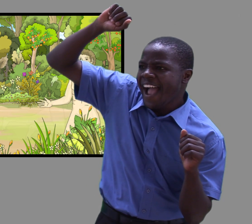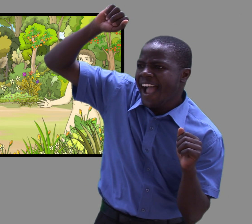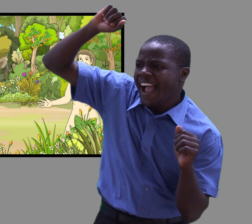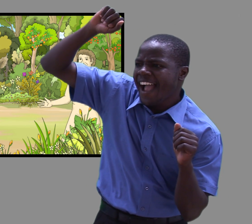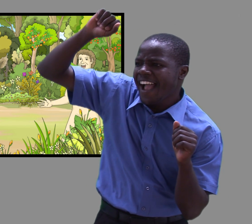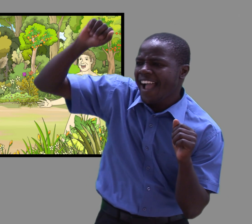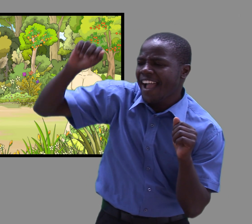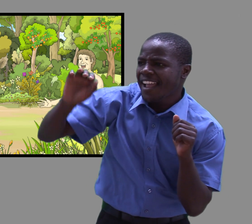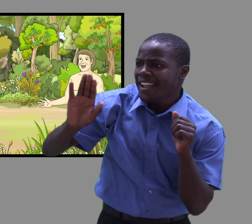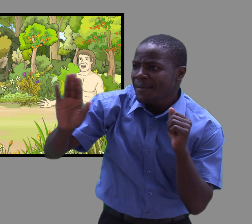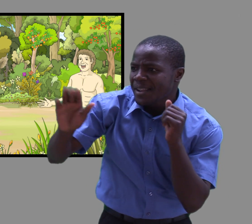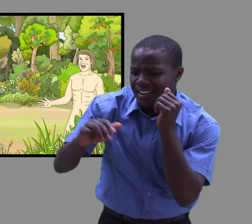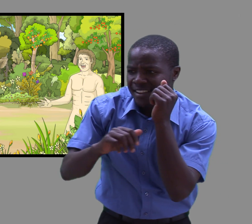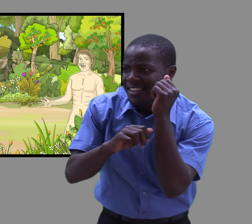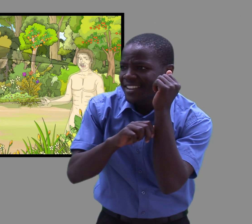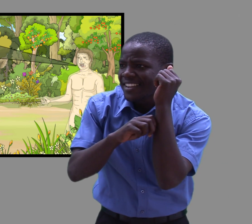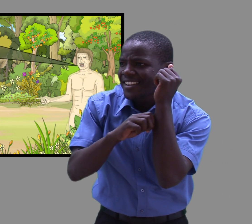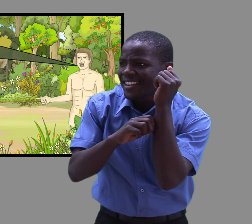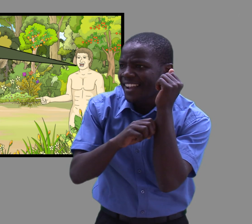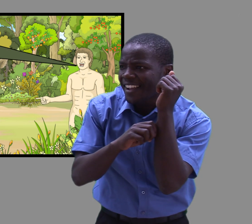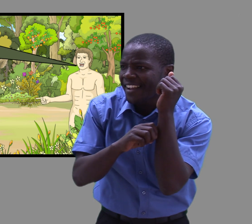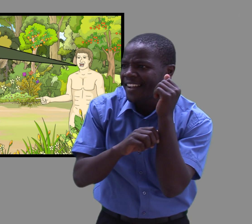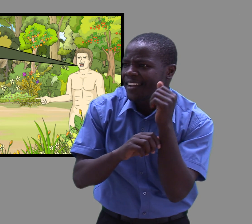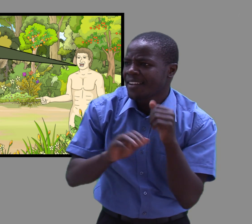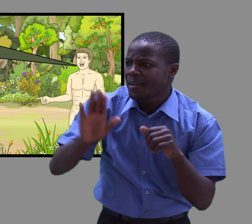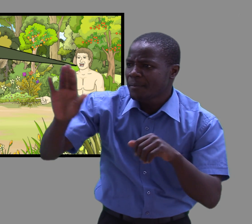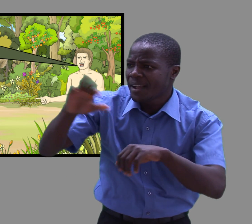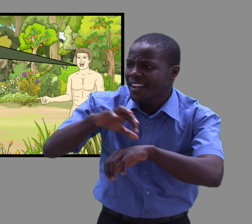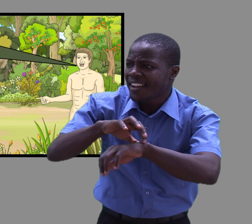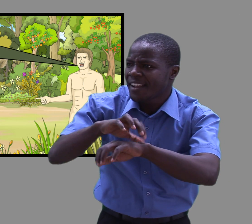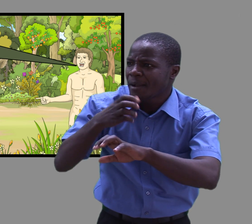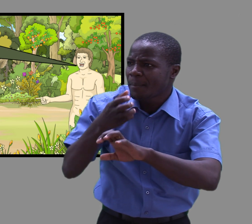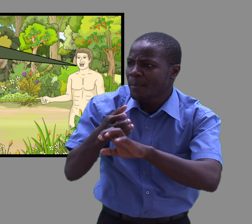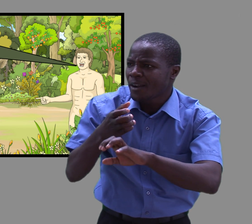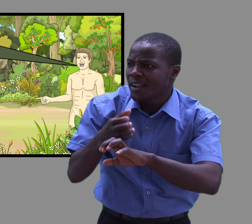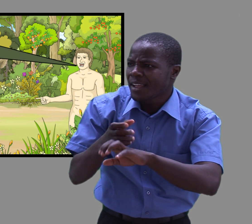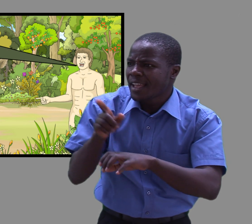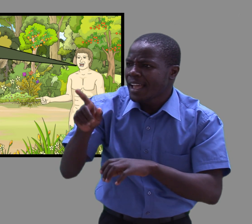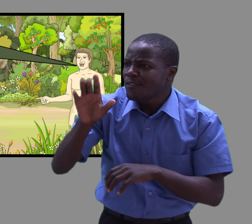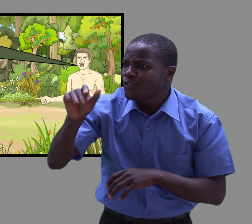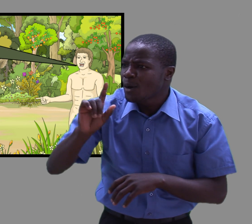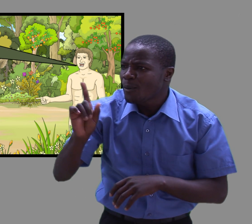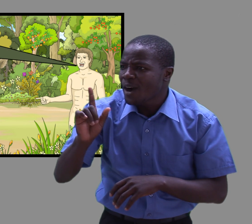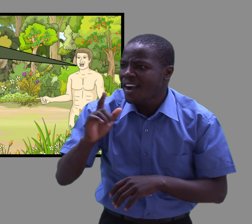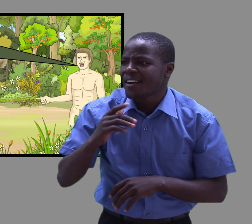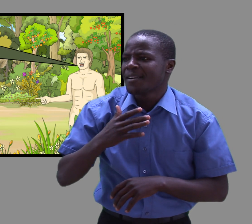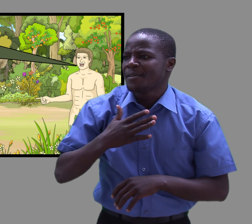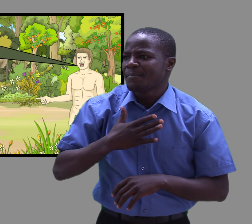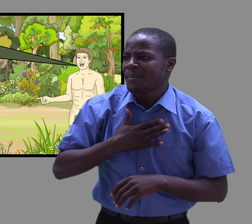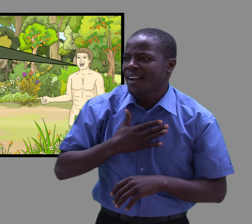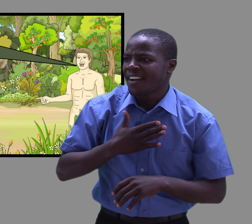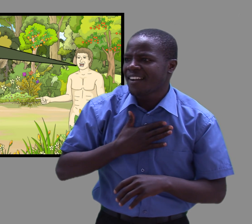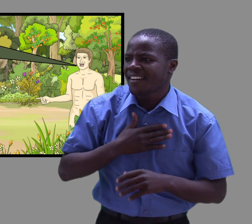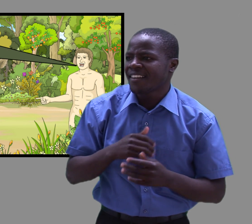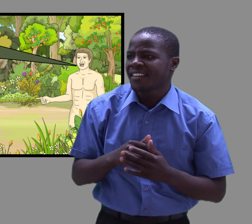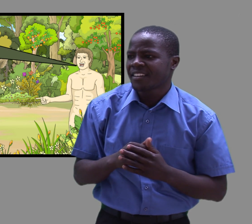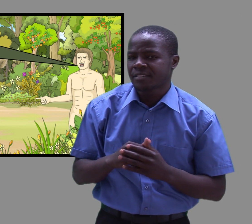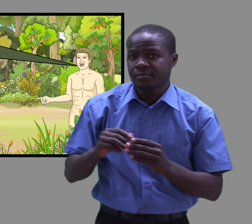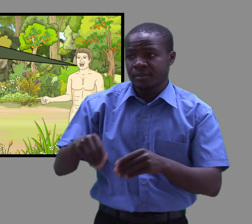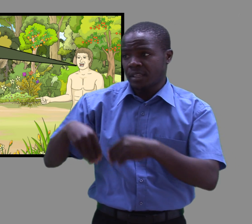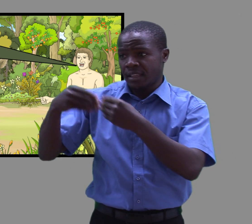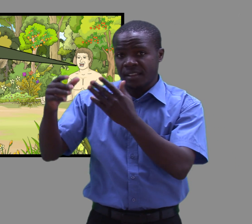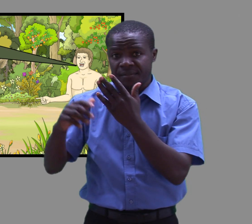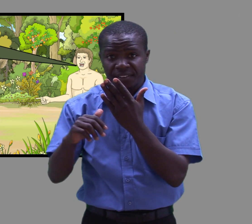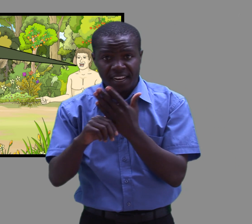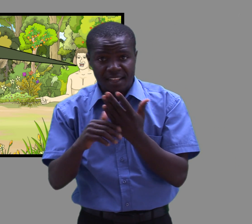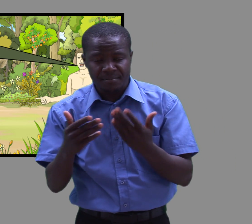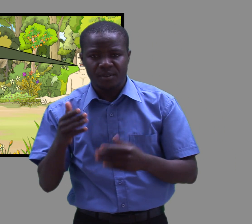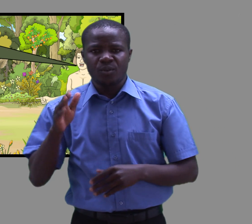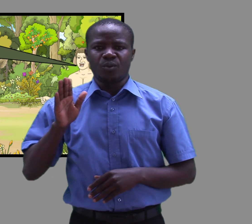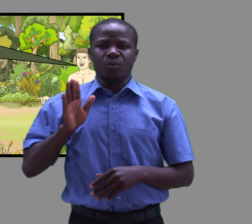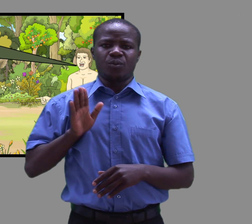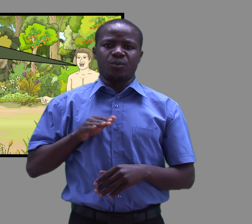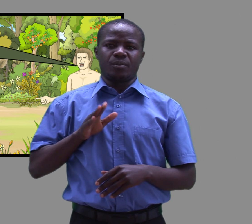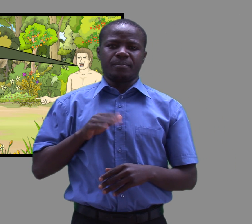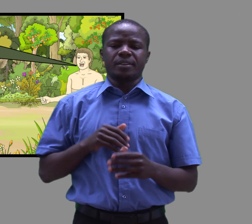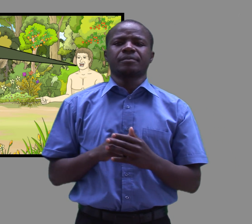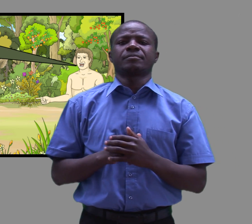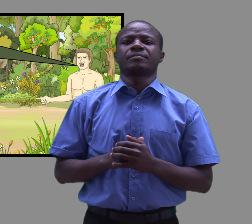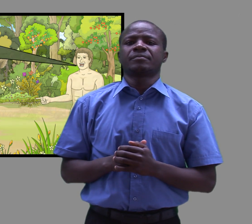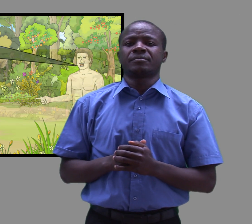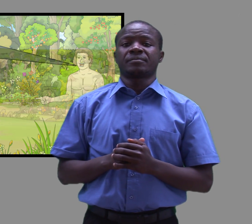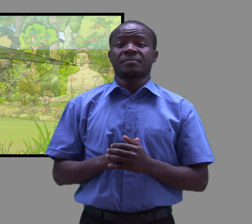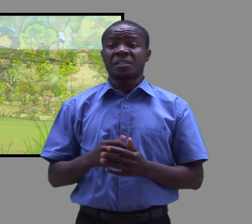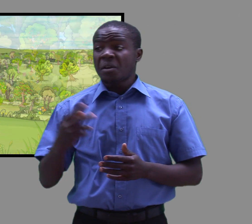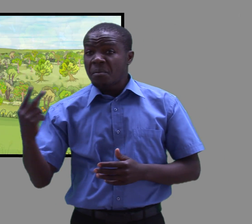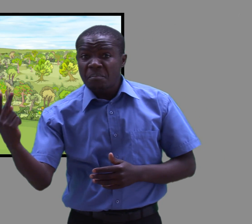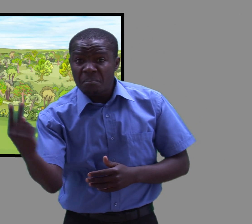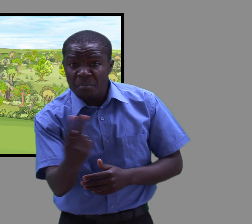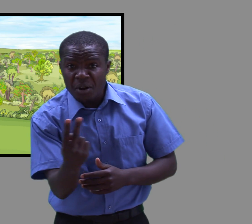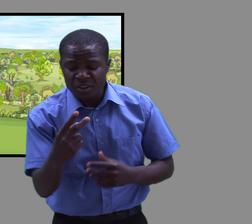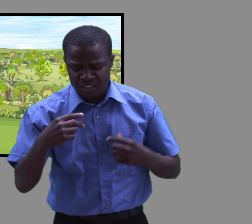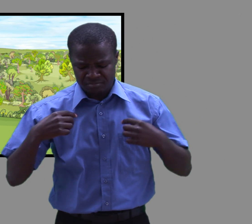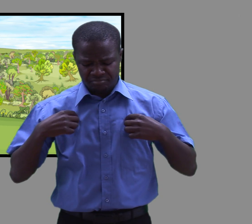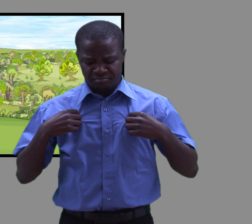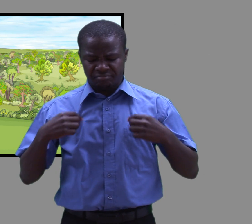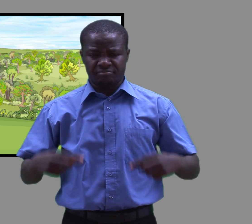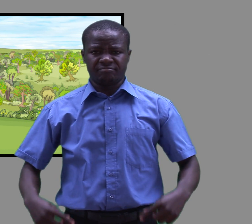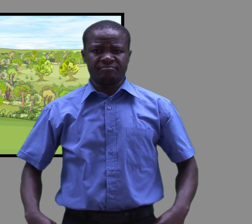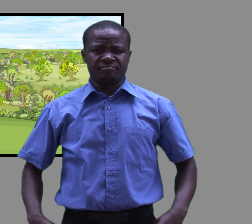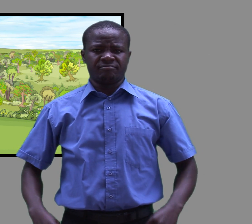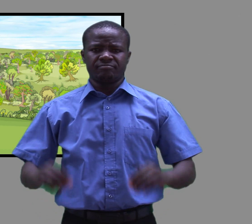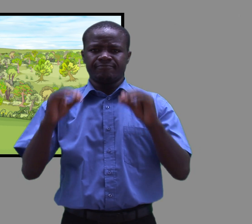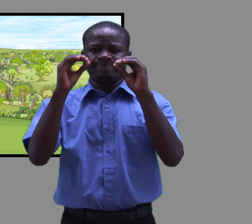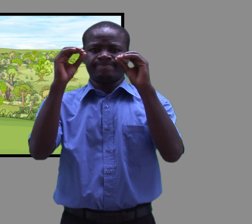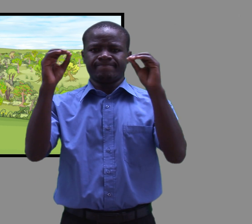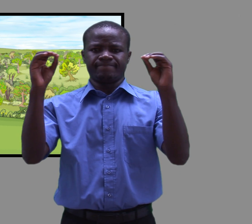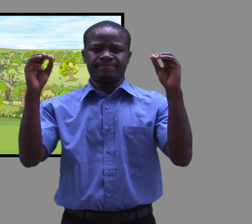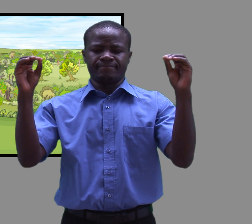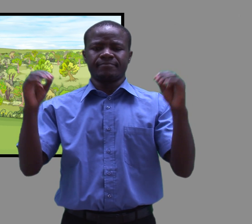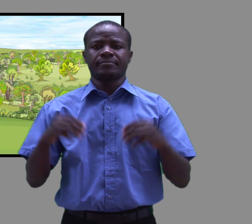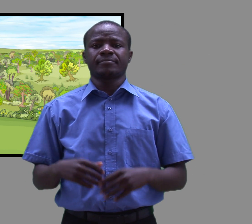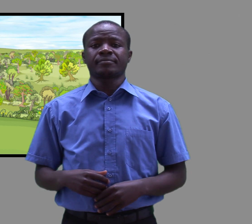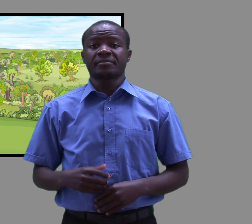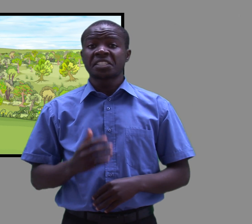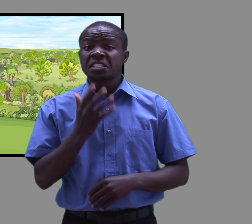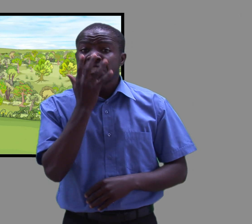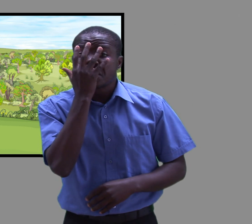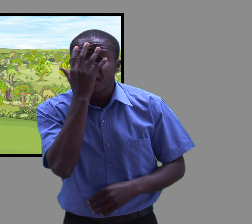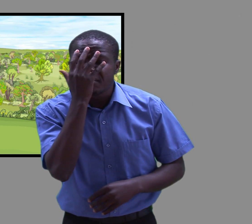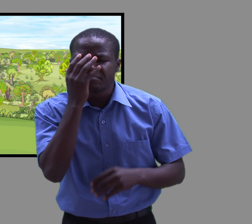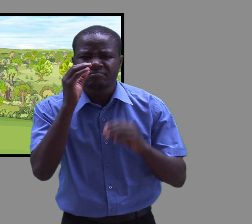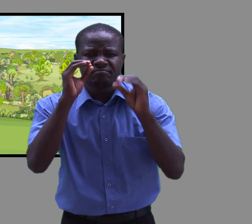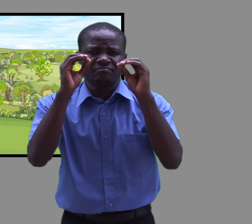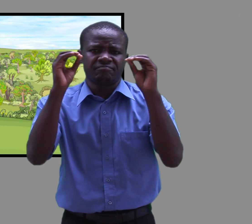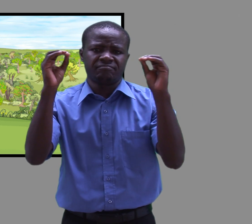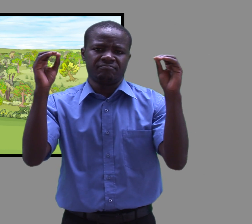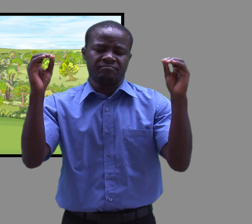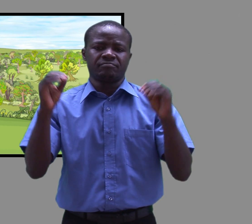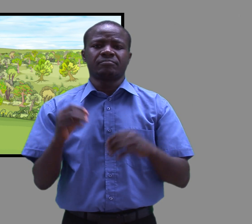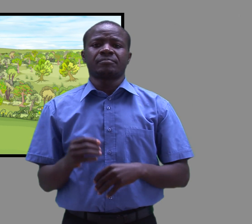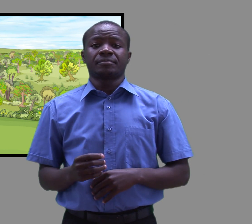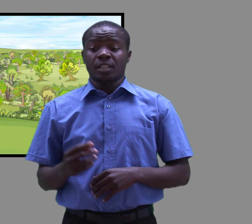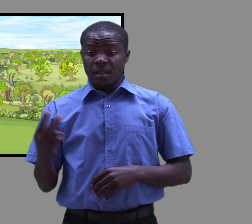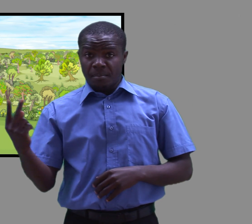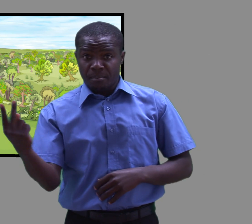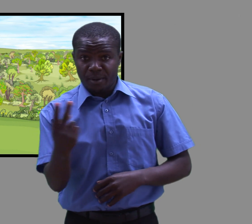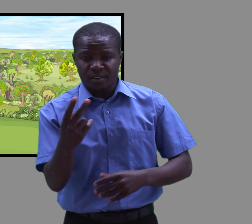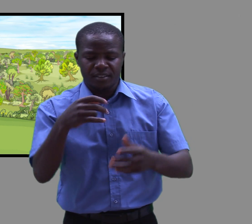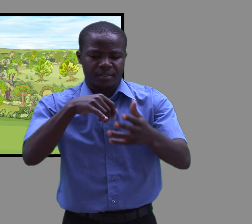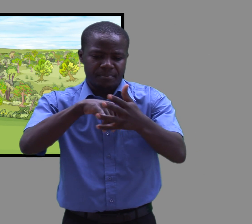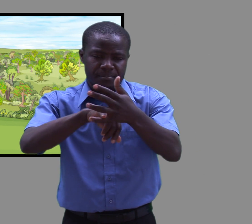And the man said: “This is now bone of my bones and flesh of my flesh; she shall be called ‘woman,’ for out of man she was taken.”